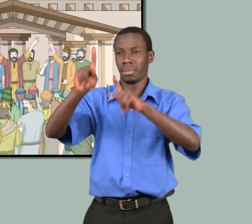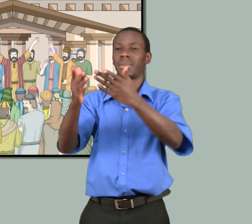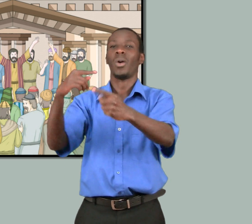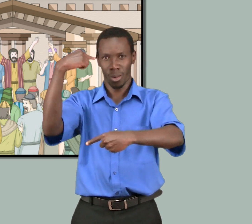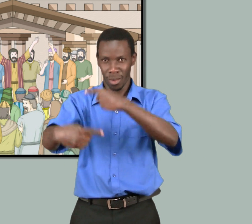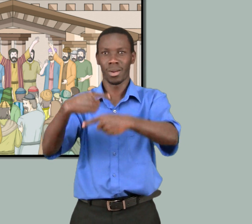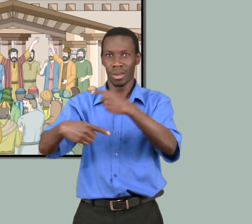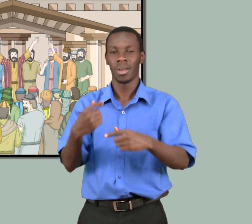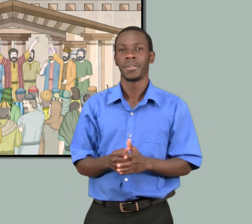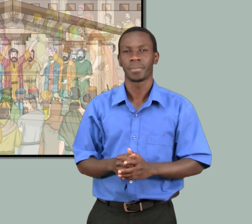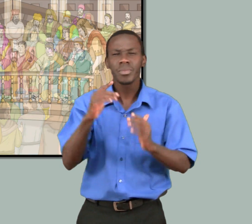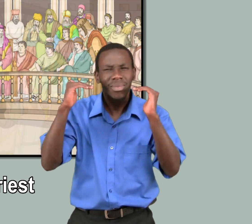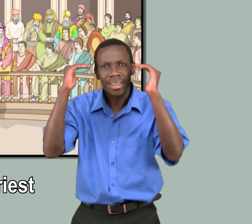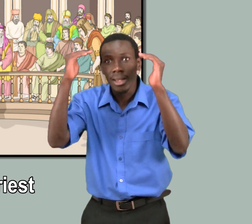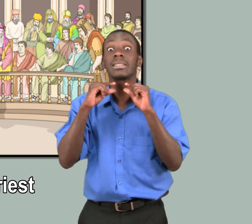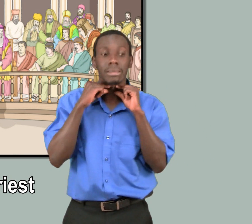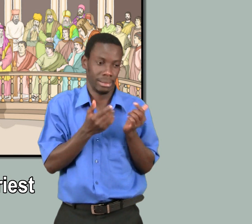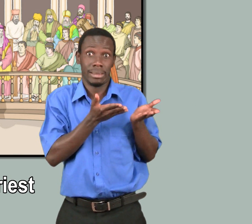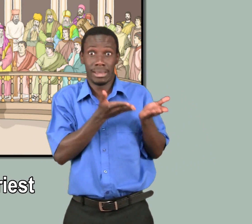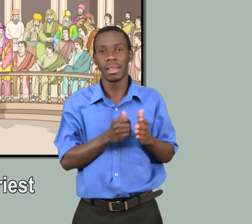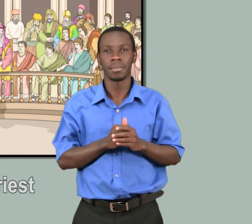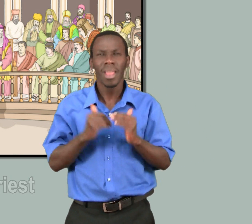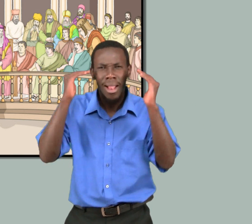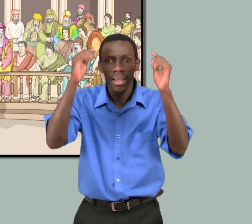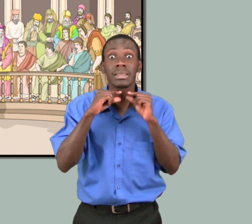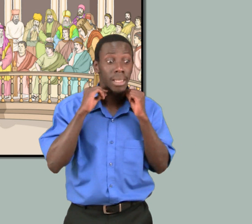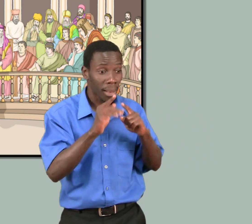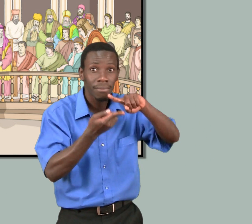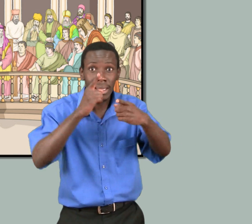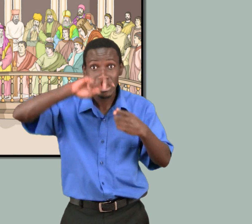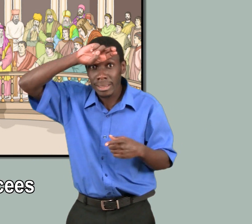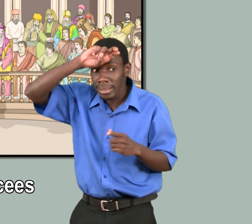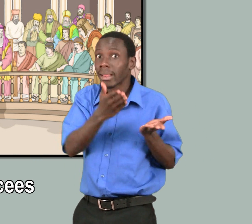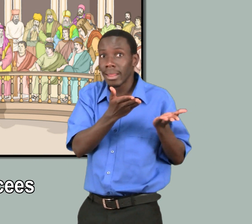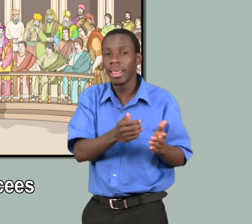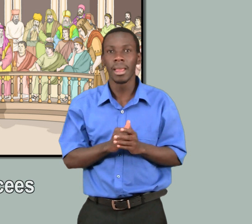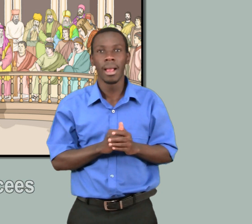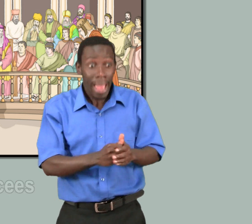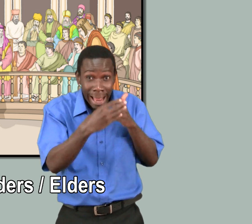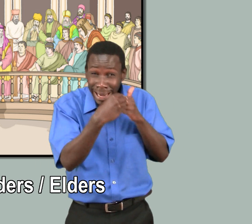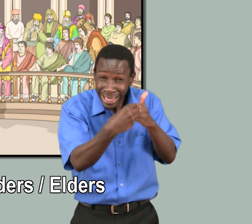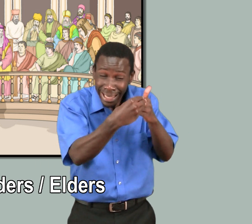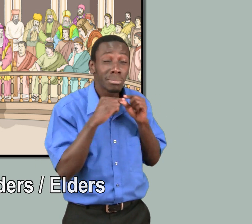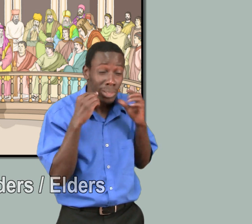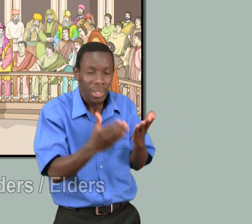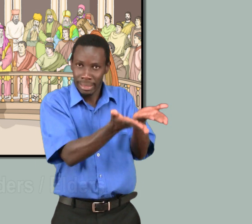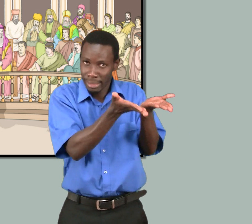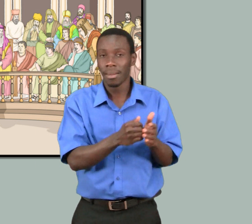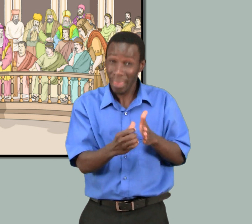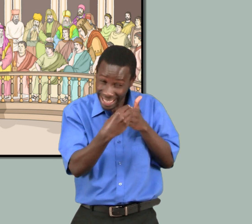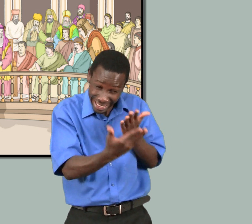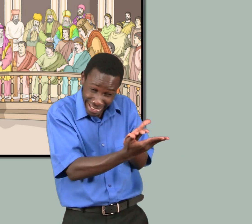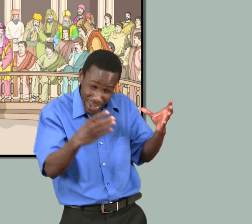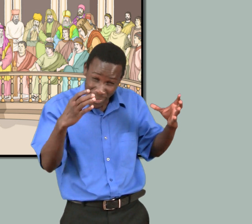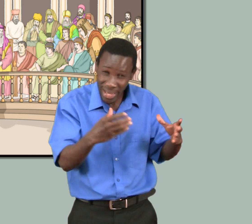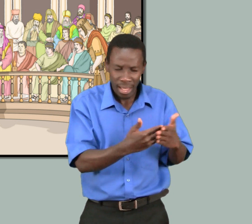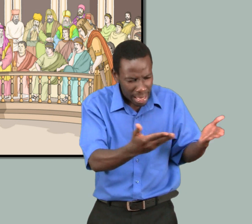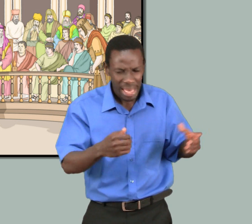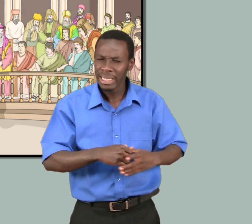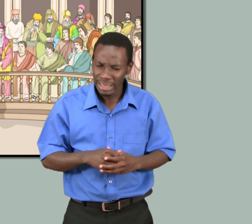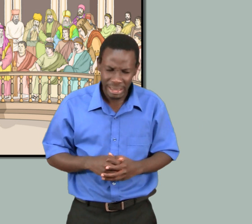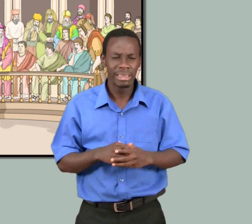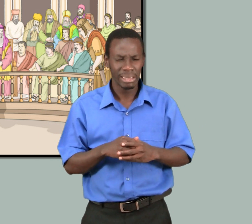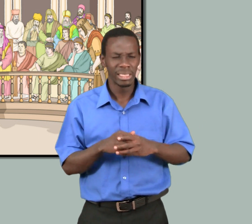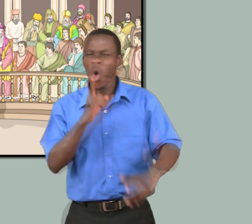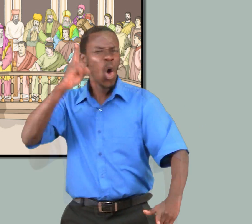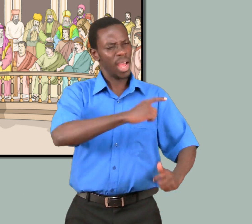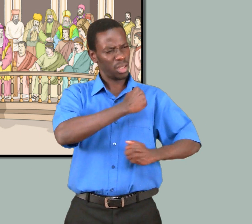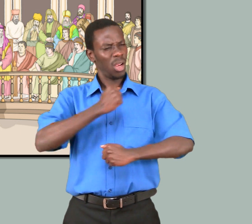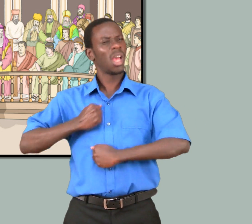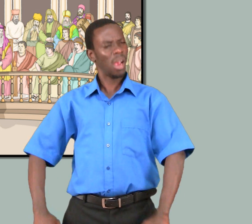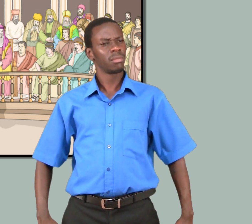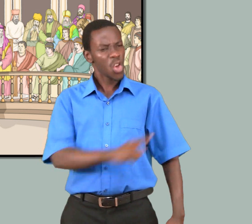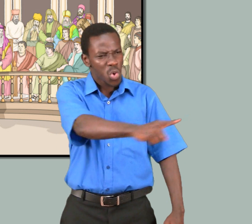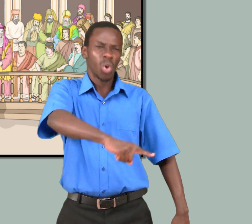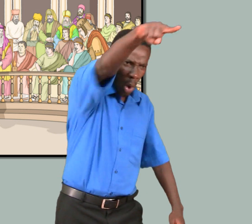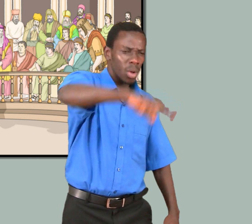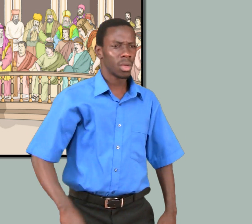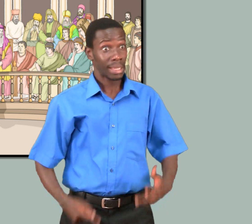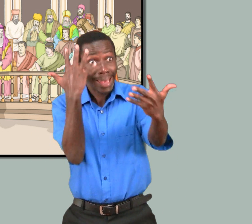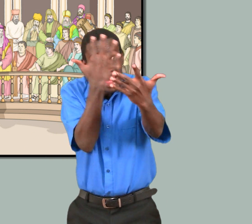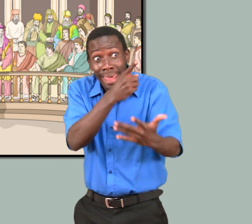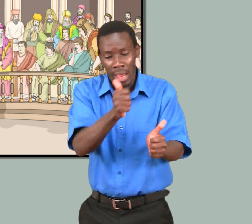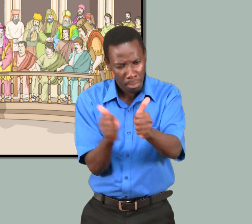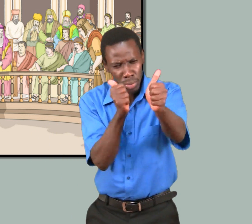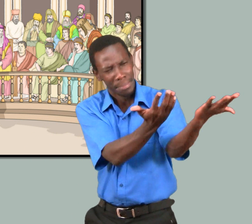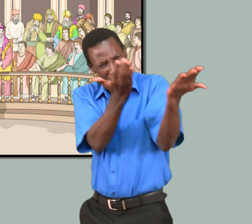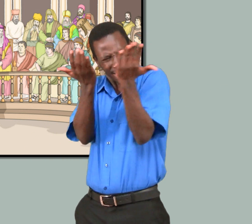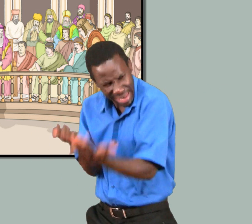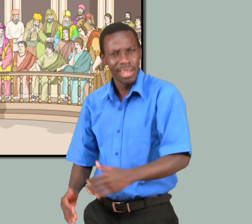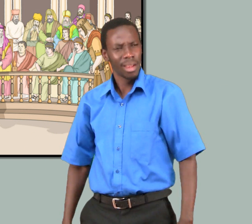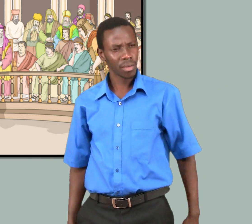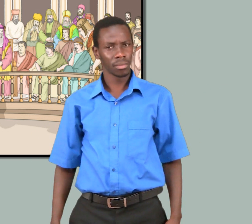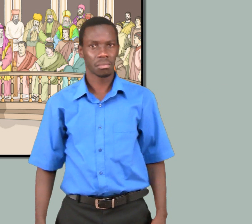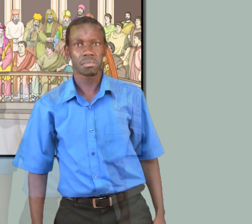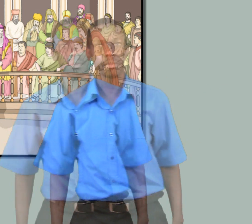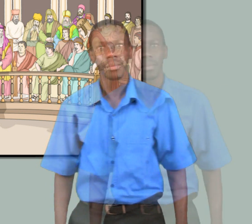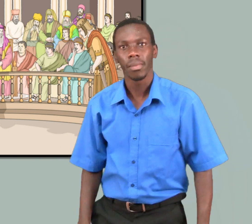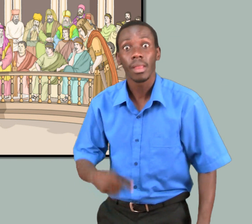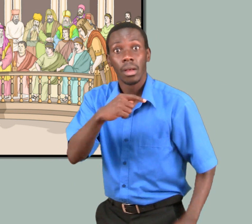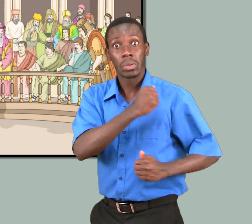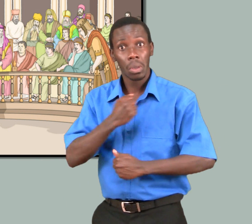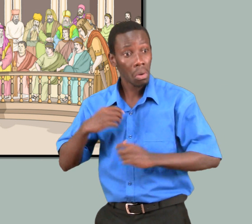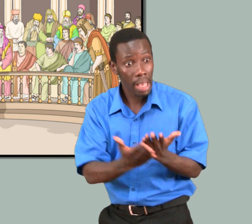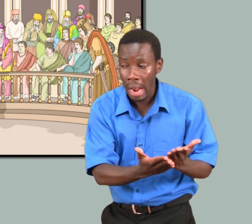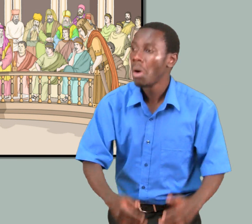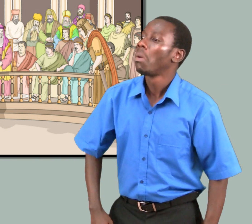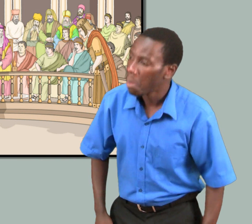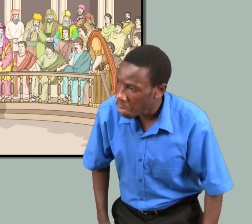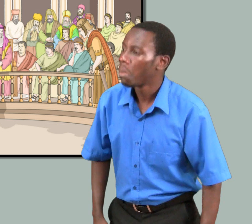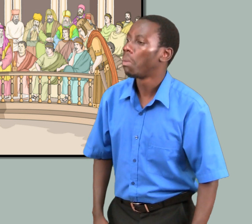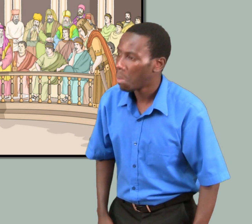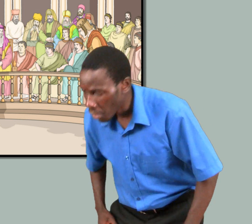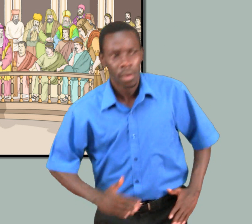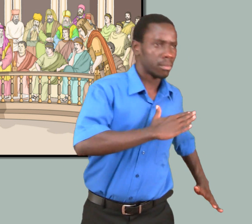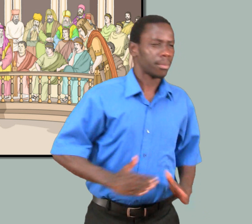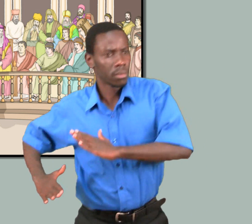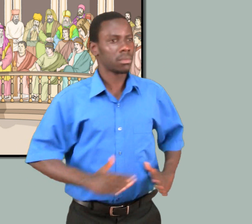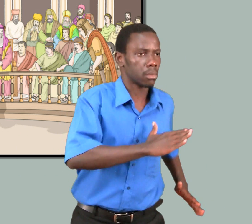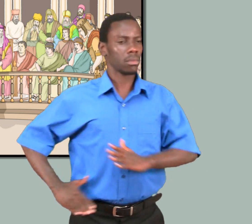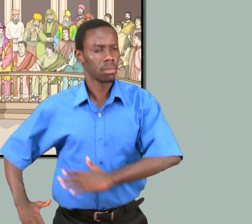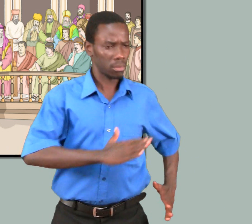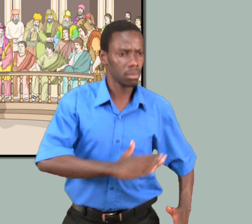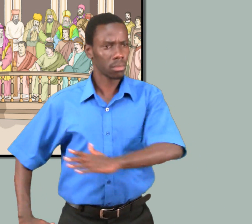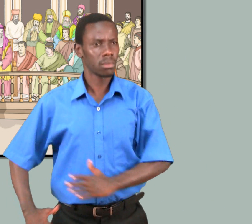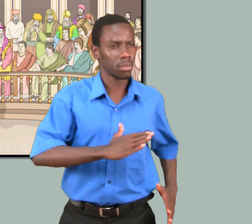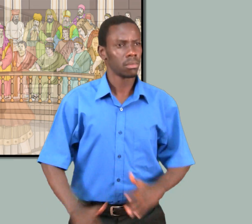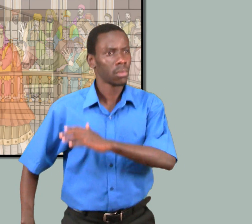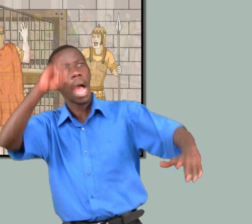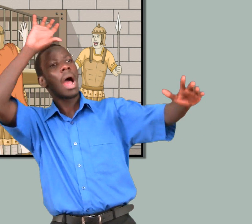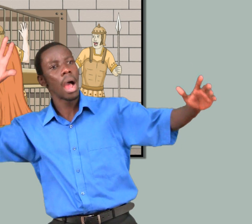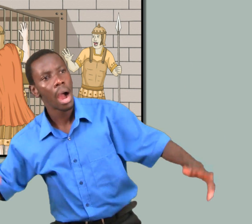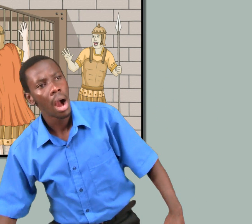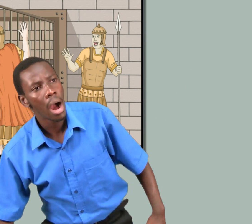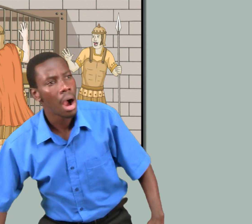When the high priest and his associates arrived, they convened the Sanhedrin—the full assembly of the elders of Israel—and sent to the jail for the apostles.